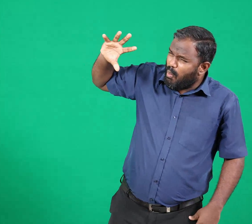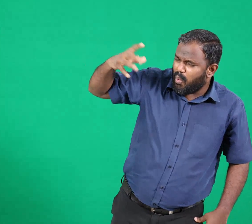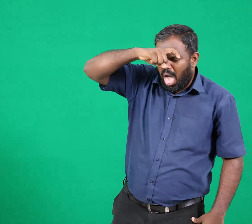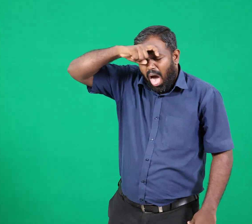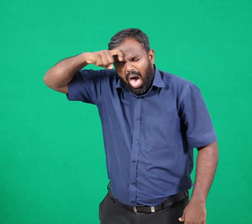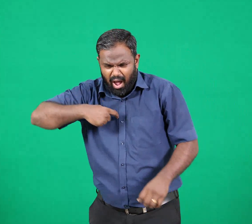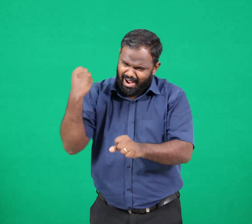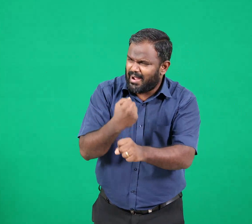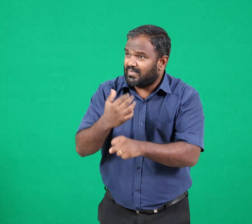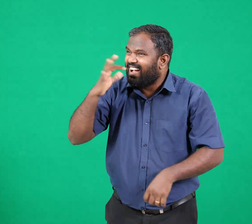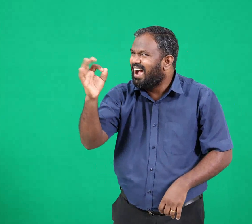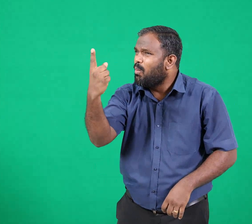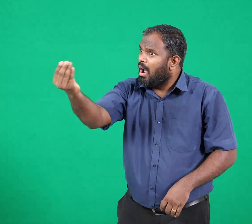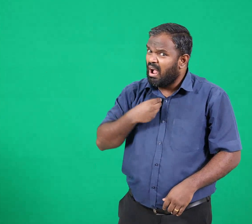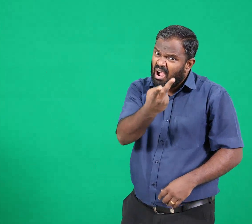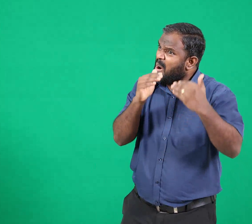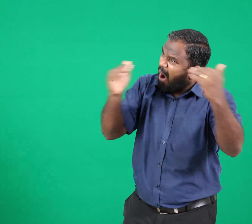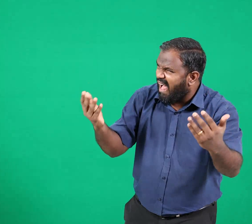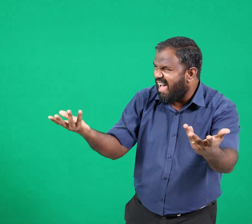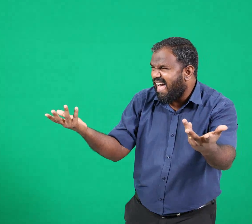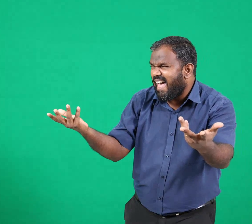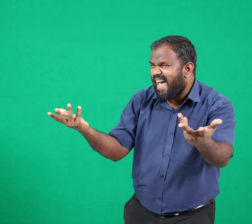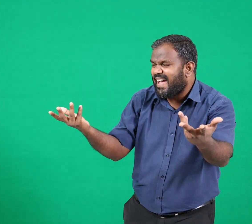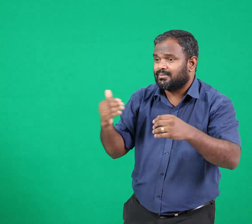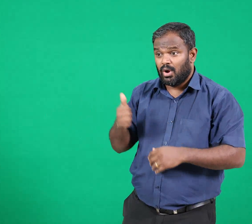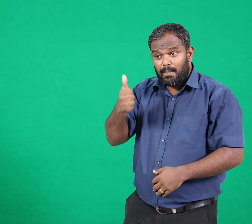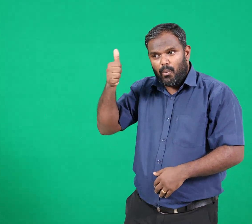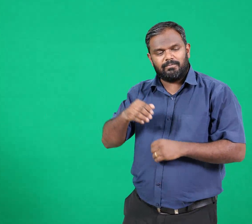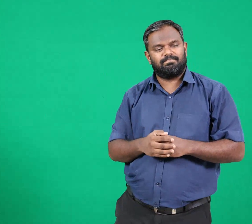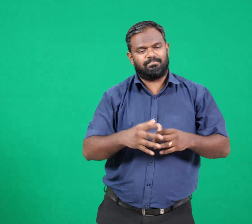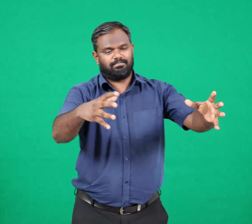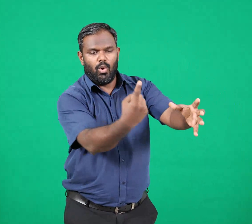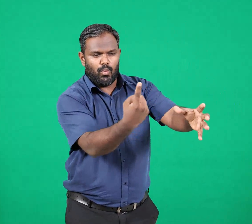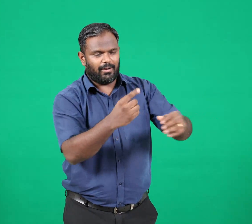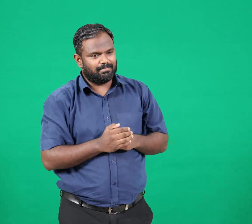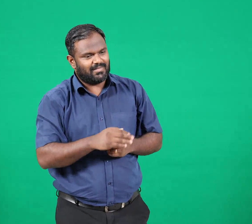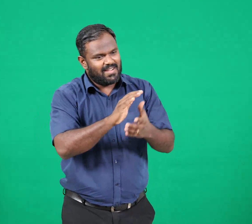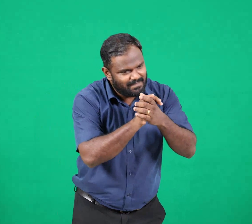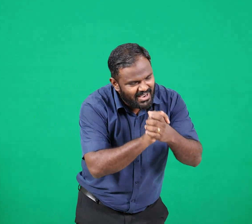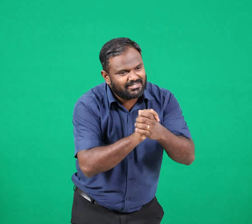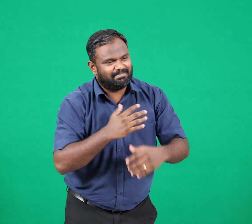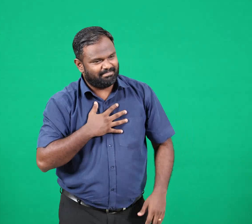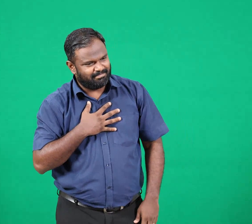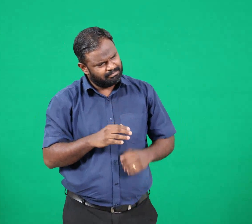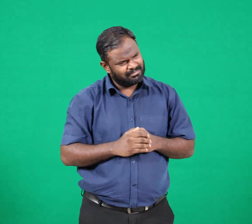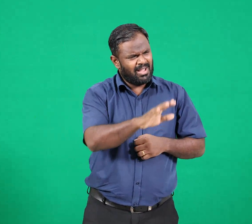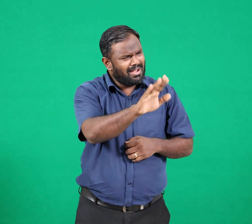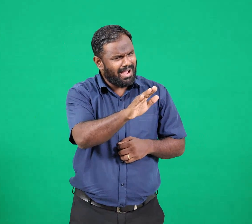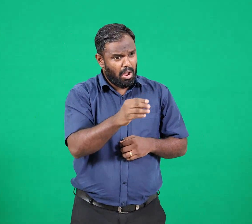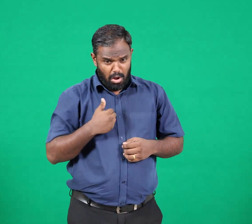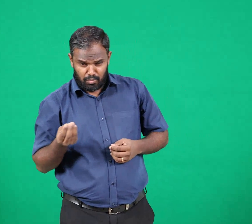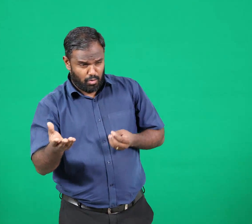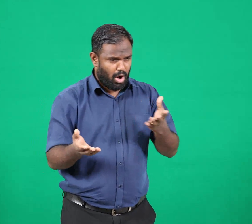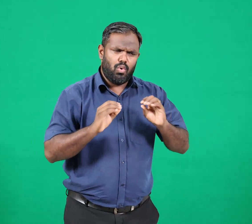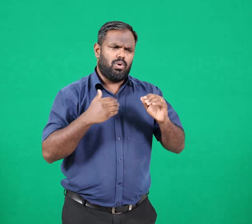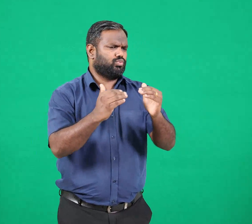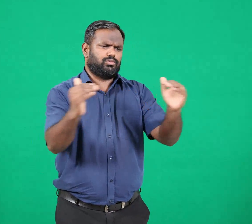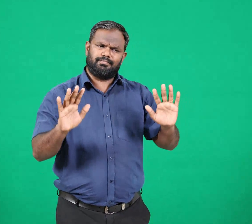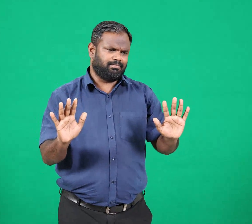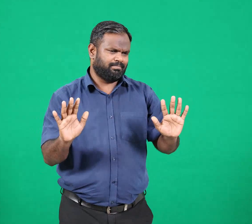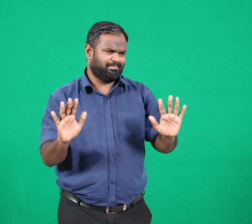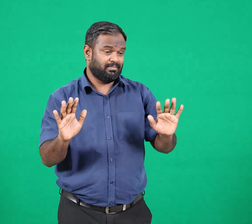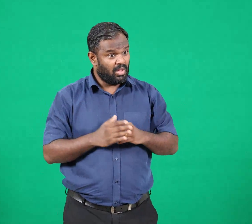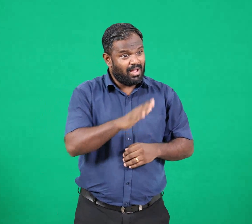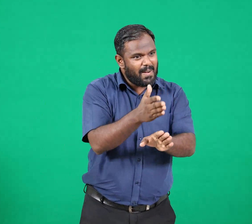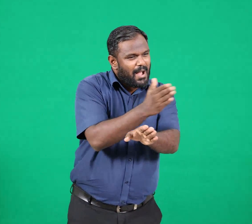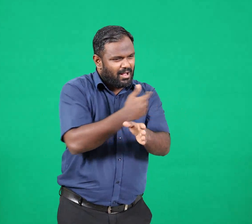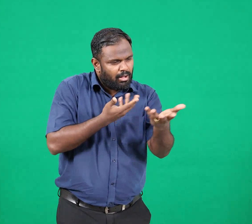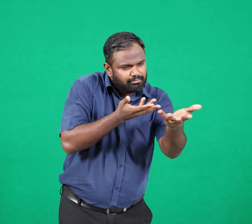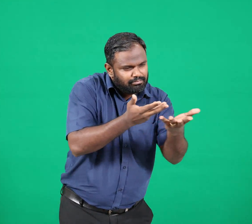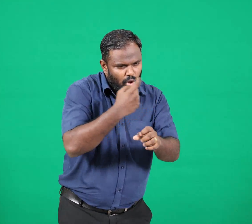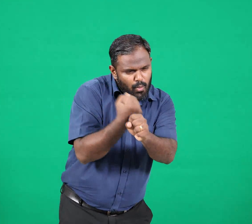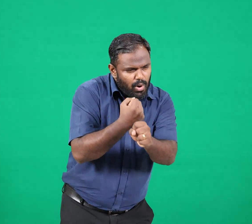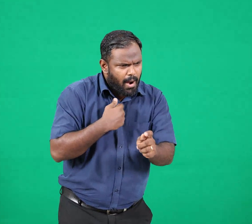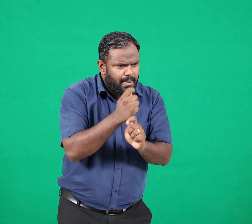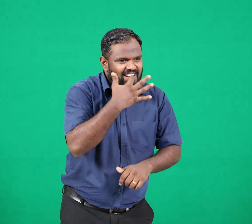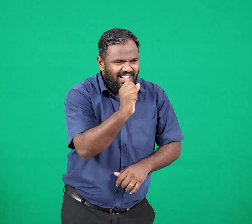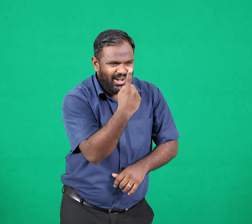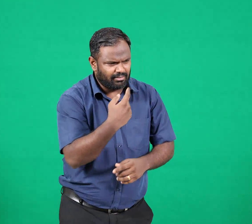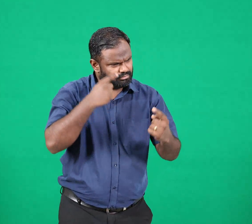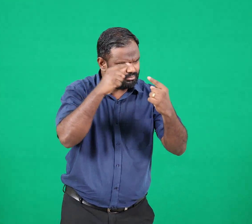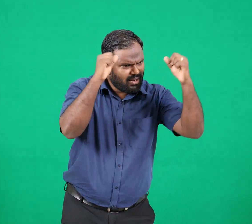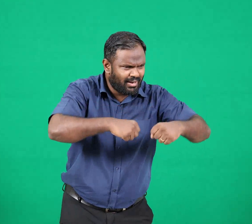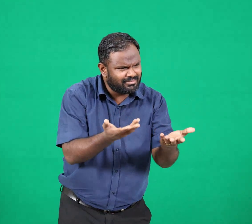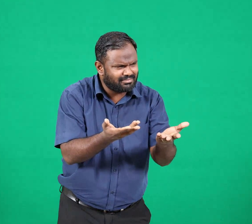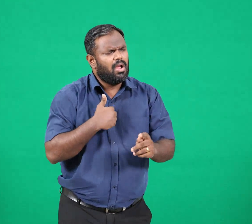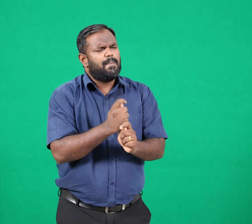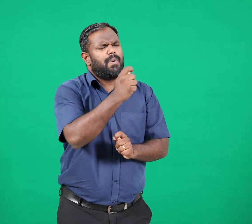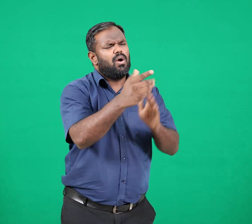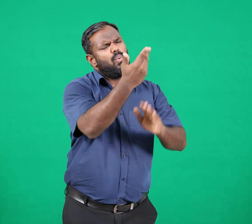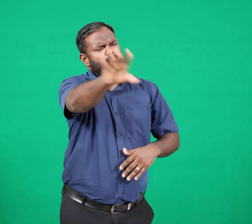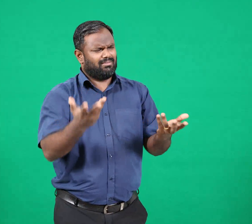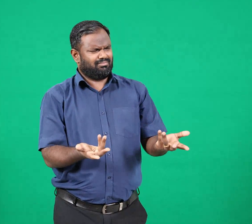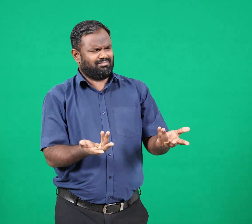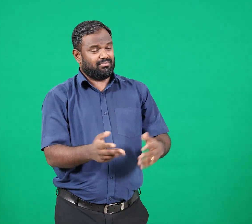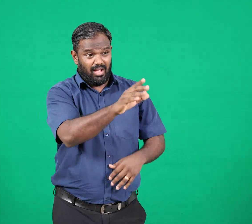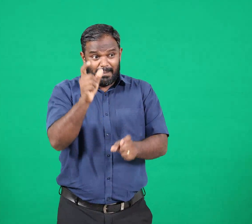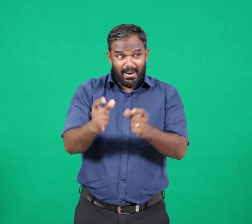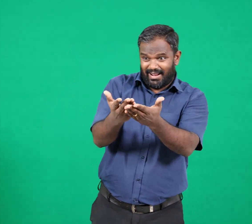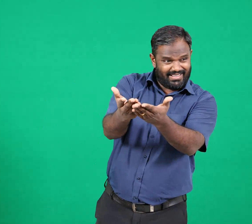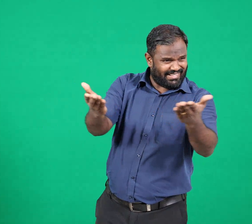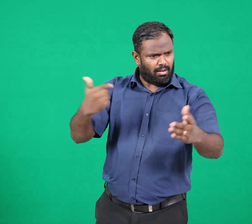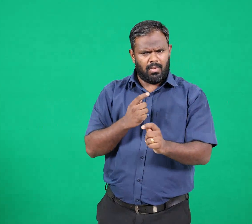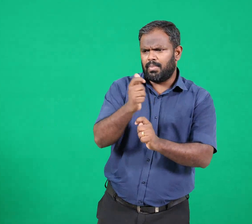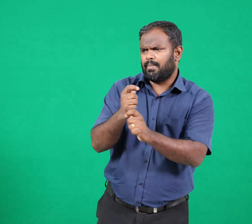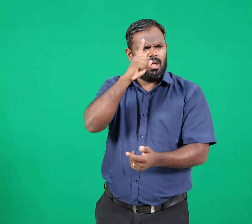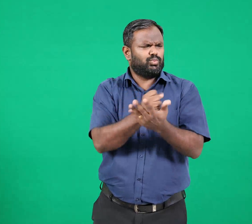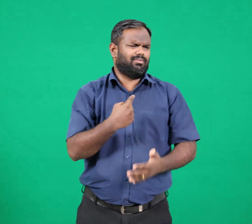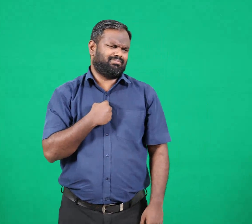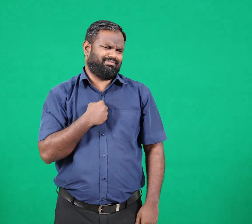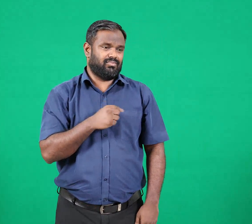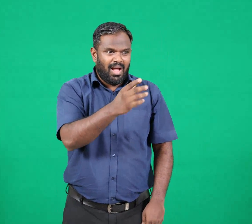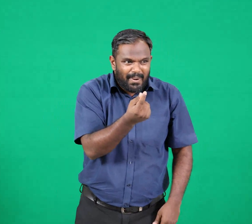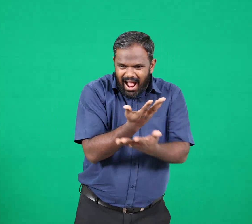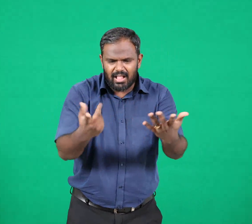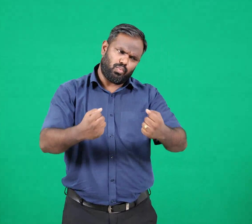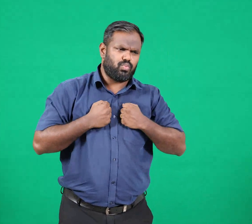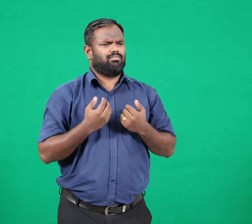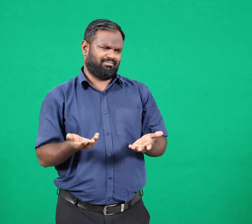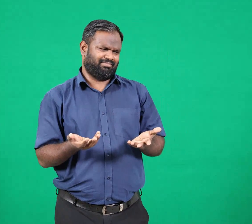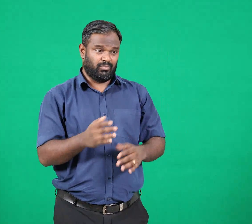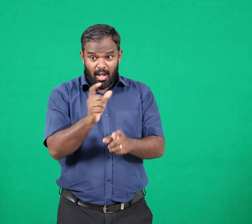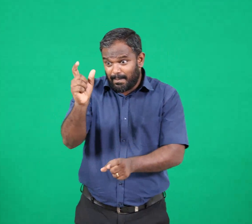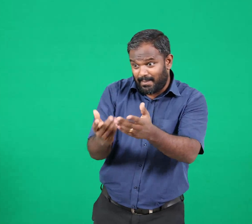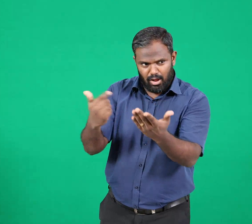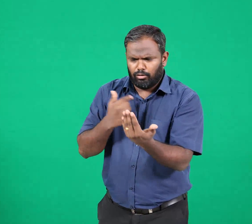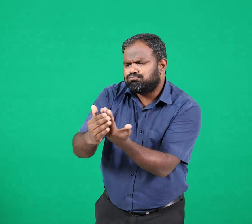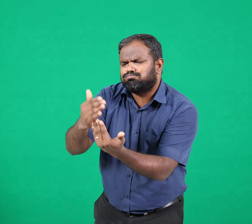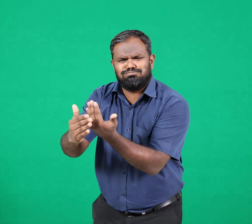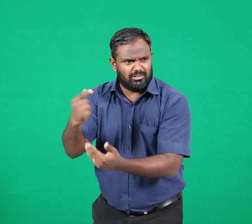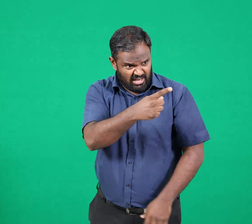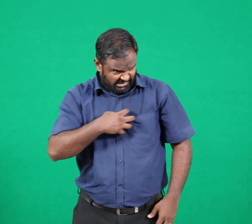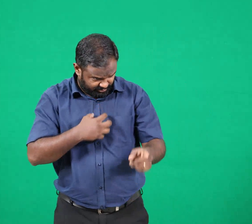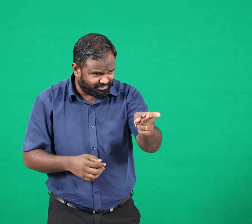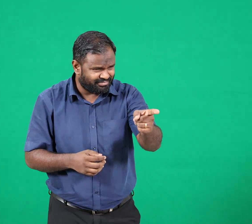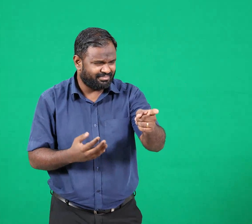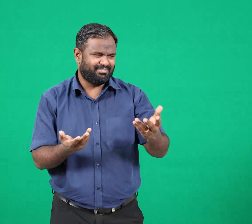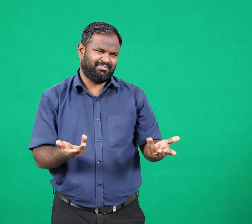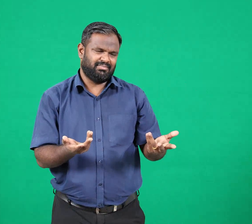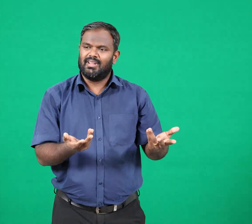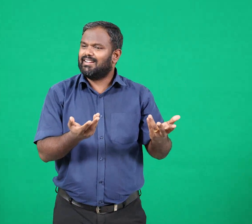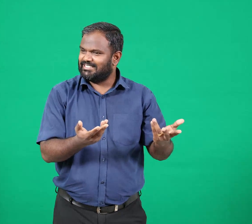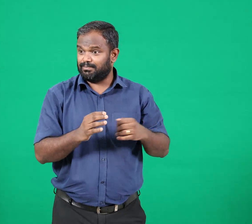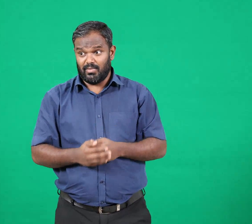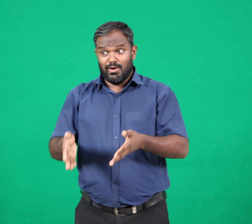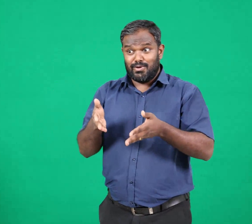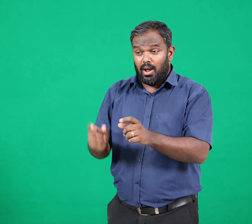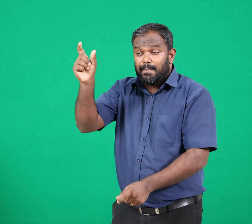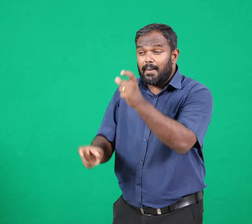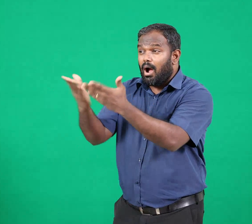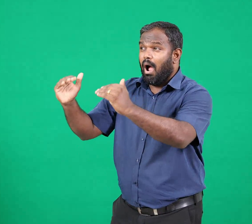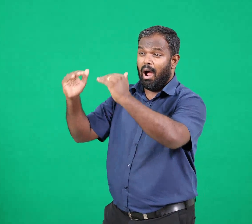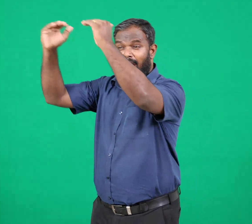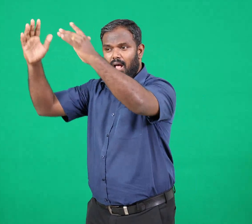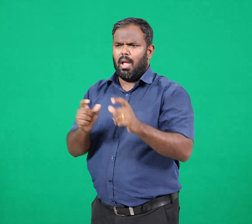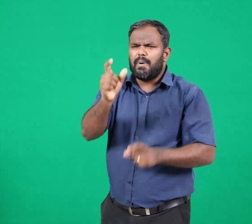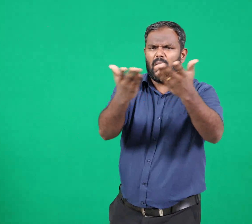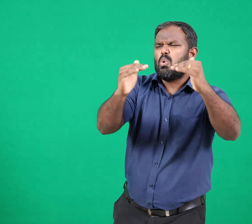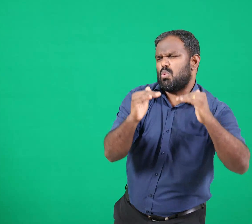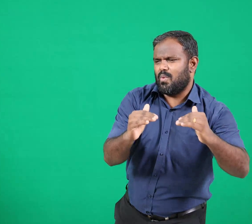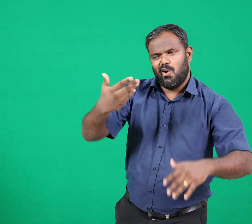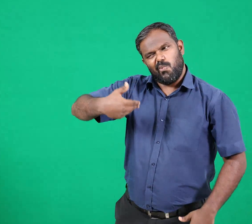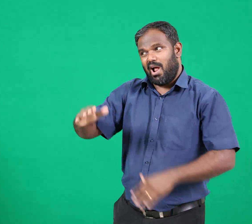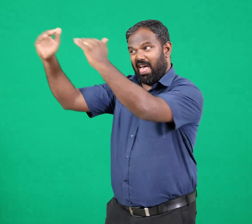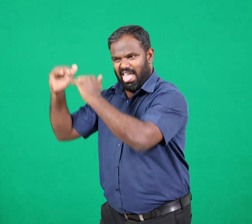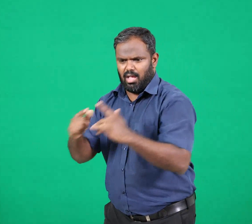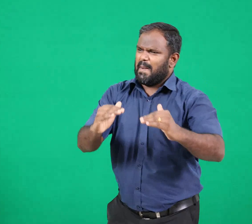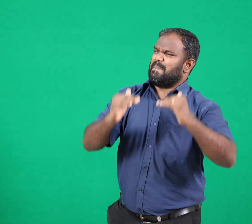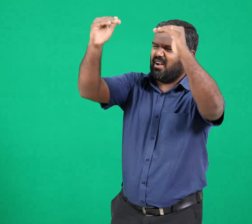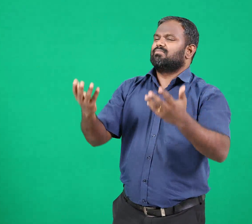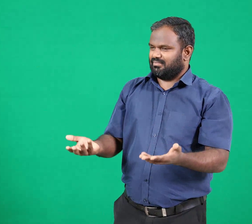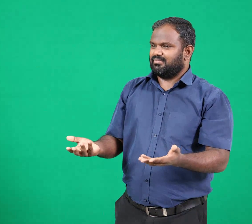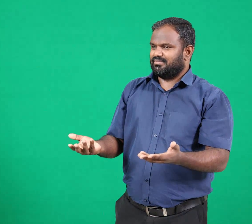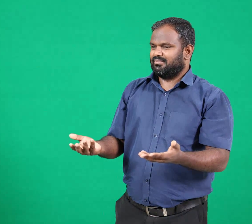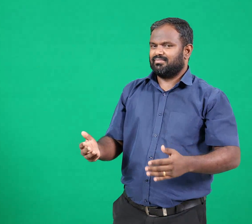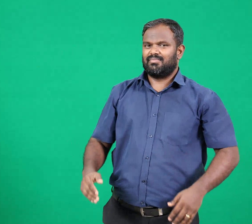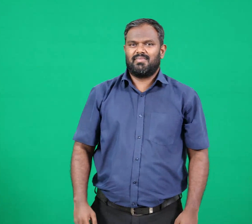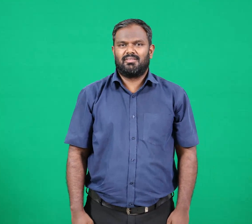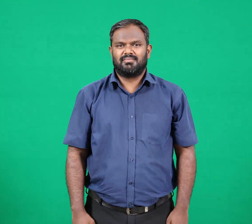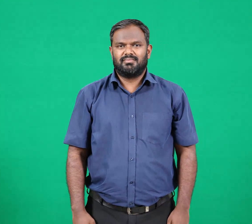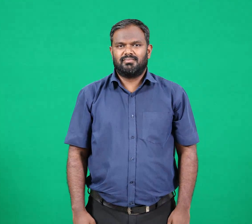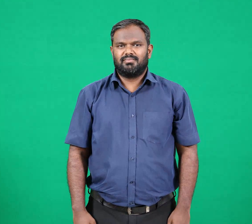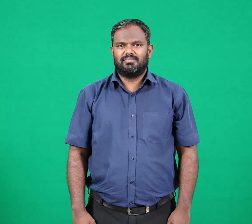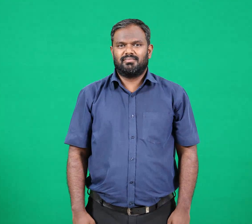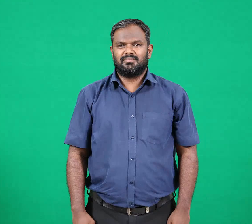Did you not agree with me on one denarius? Take your pay and go. I want to give this last man the same as I gave you. Do I not have the right to do as I please with what is mine? Or are you envious because I am generous?'